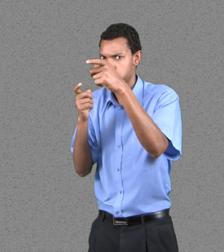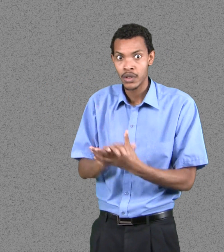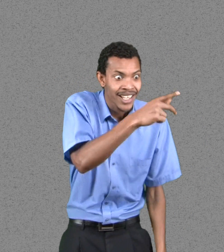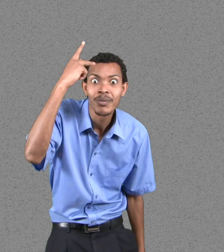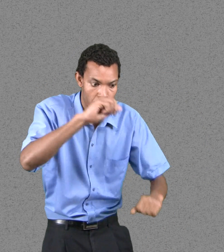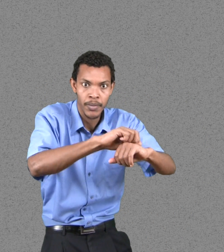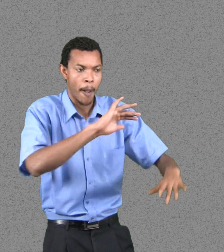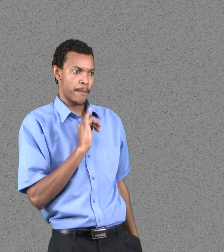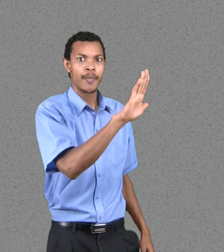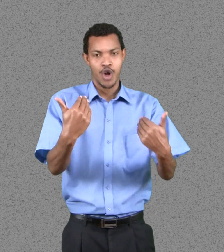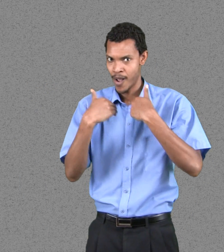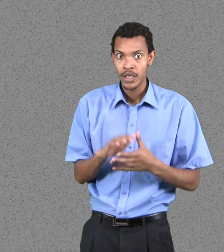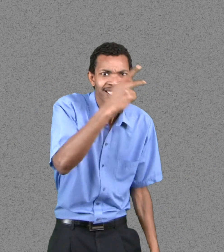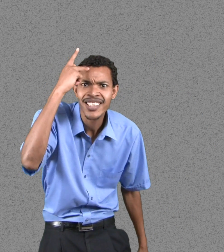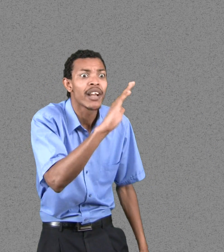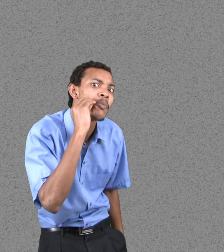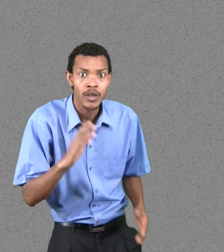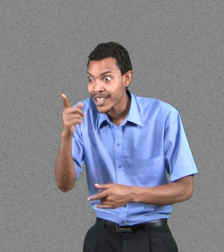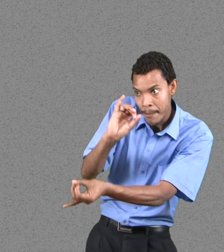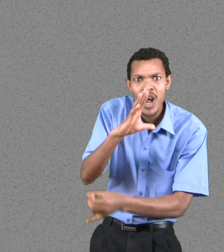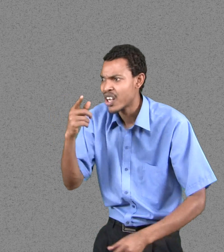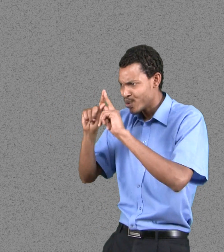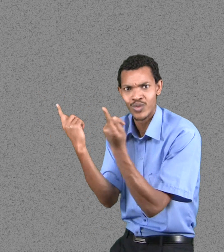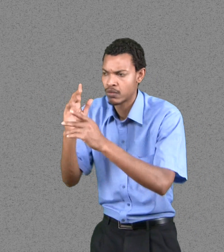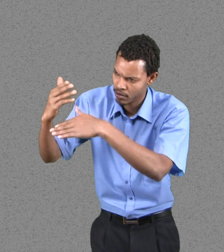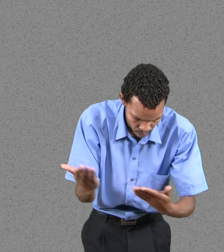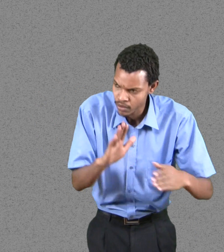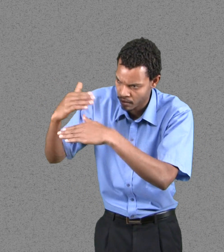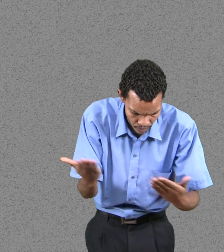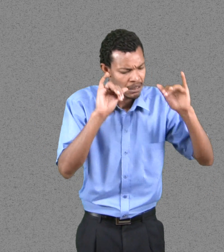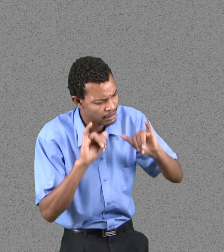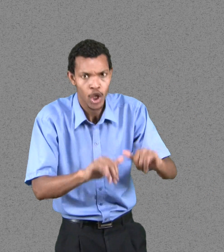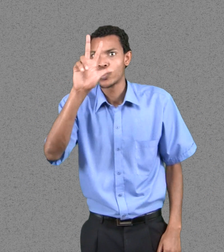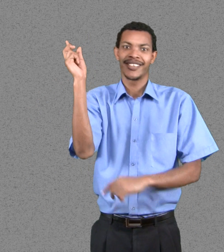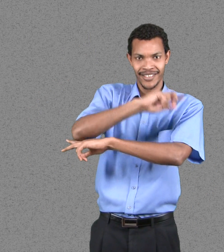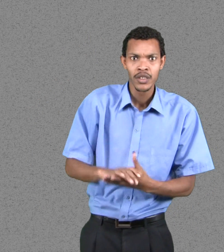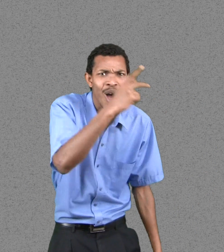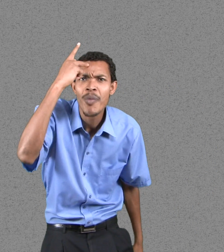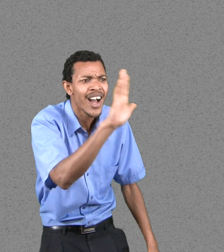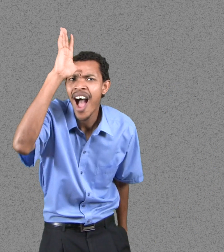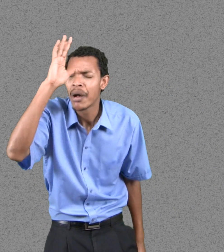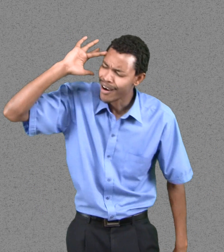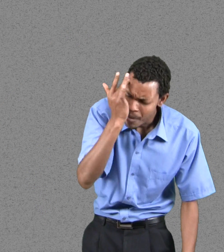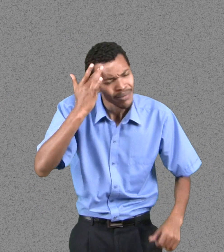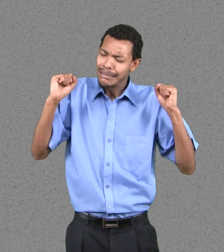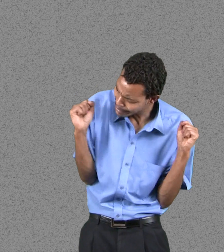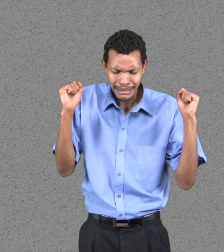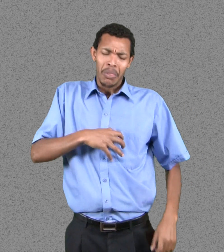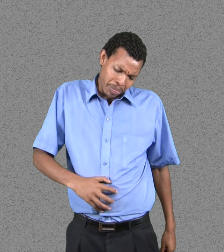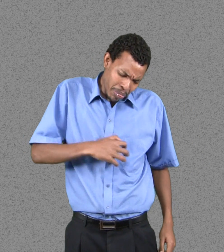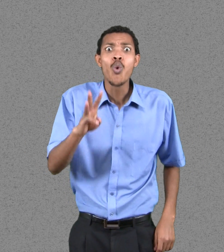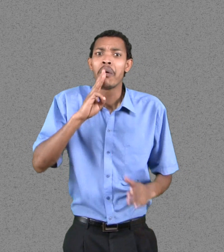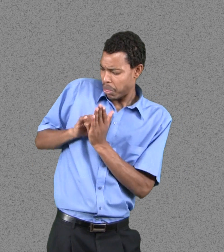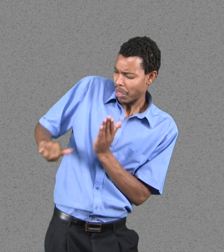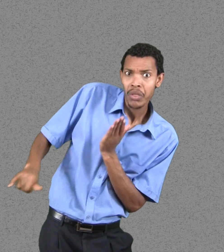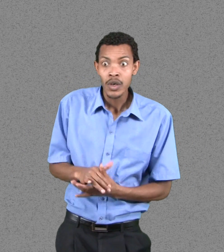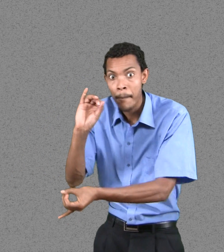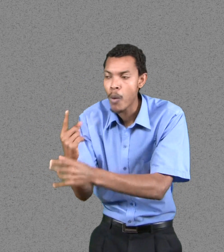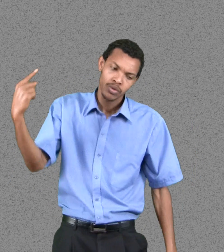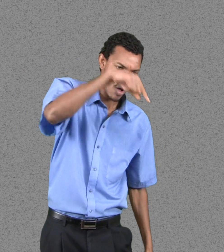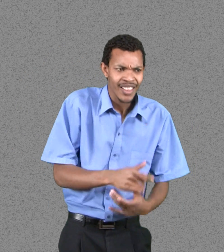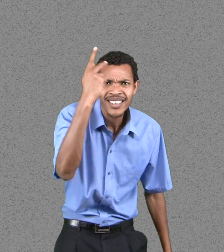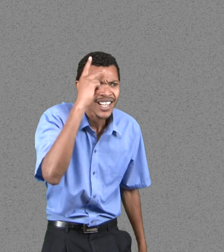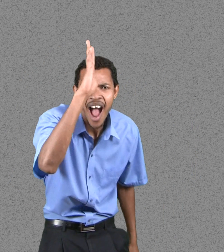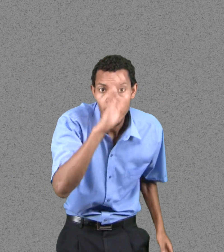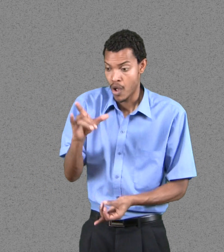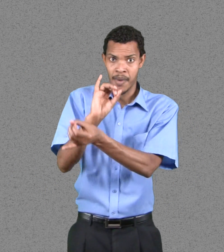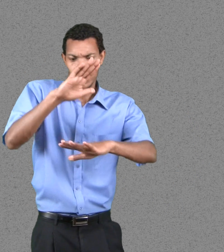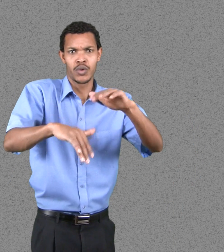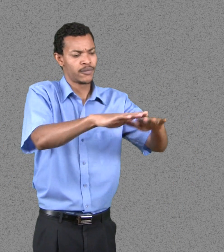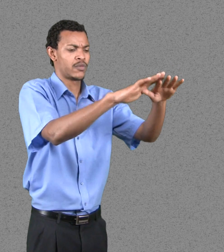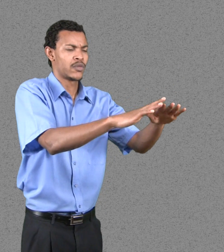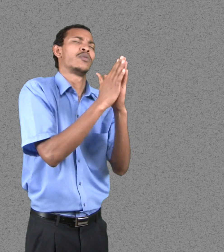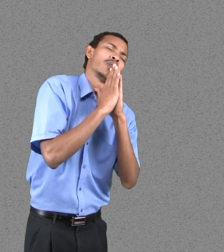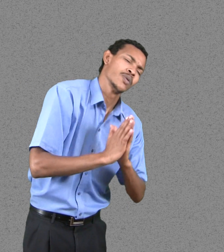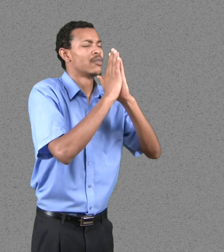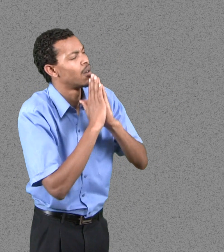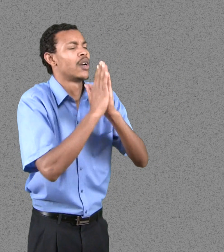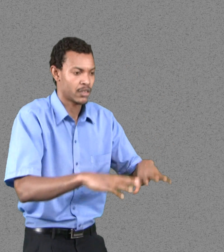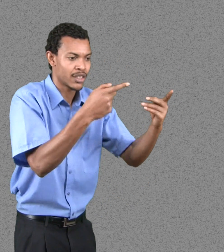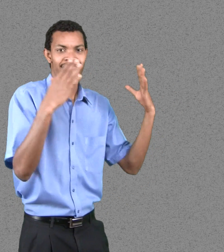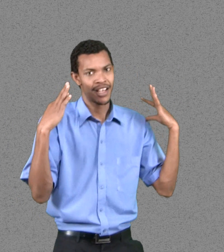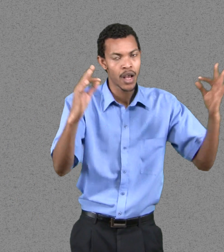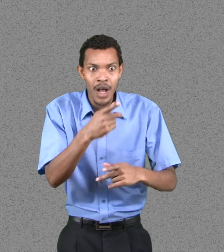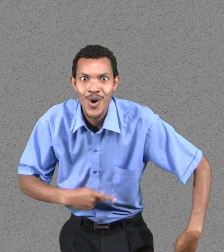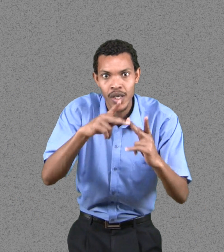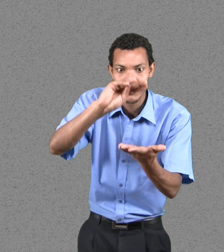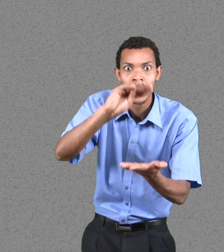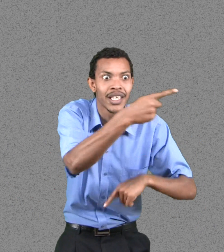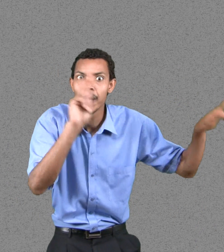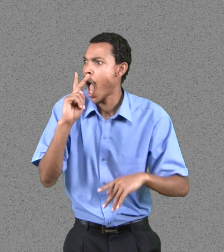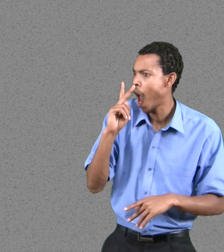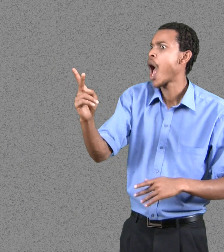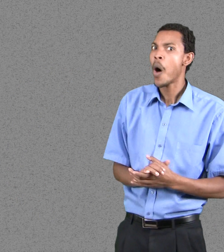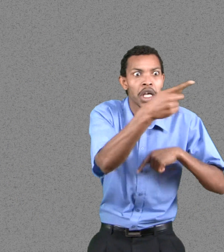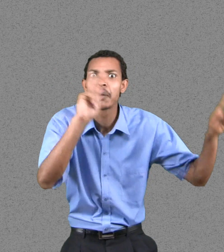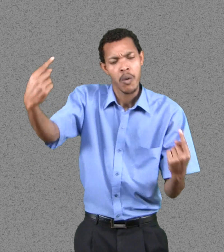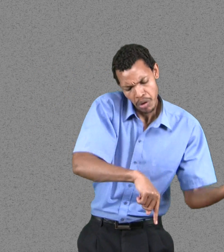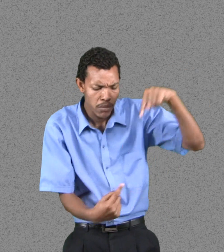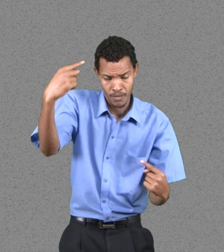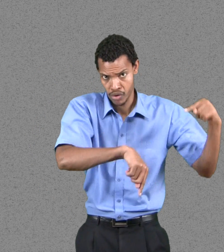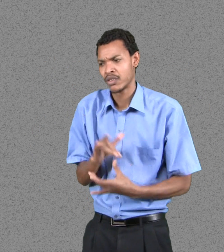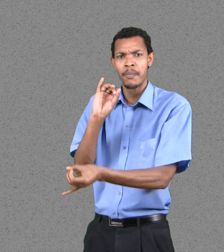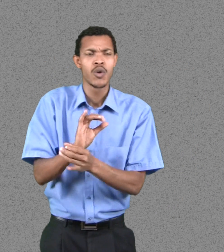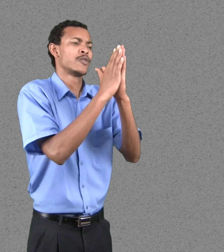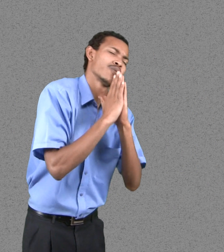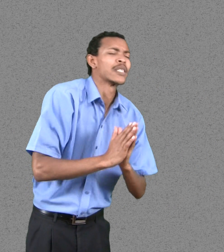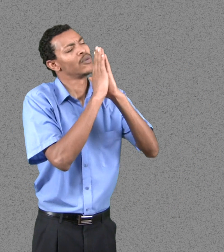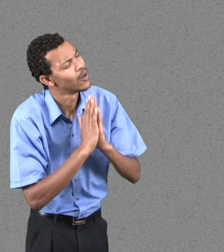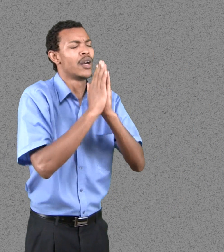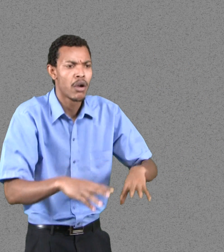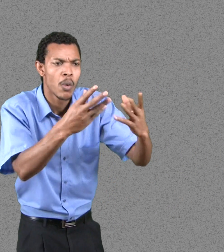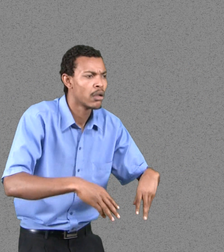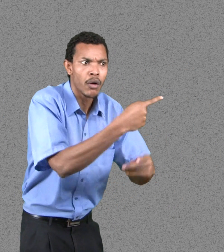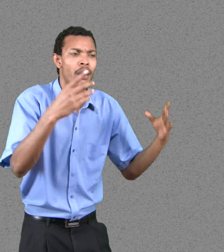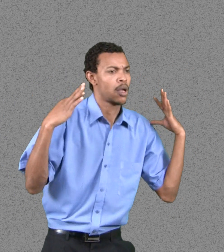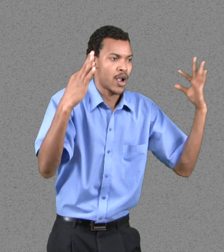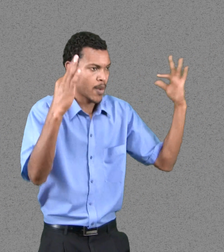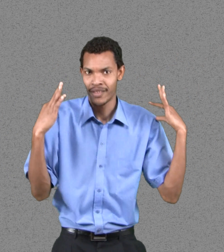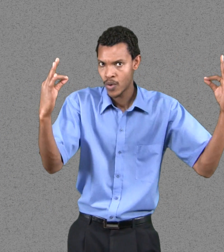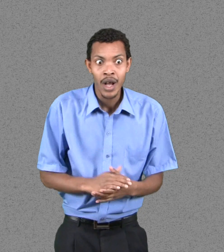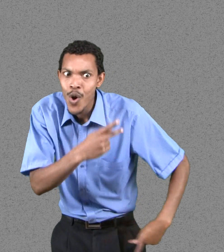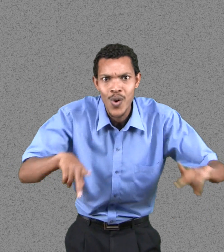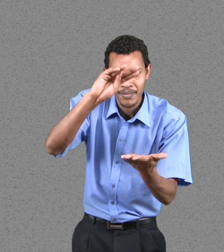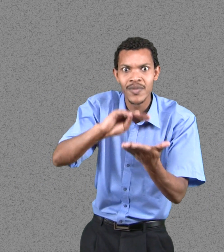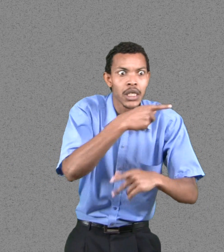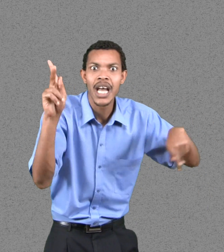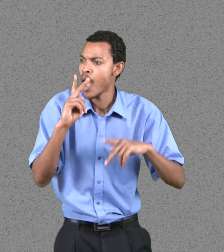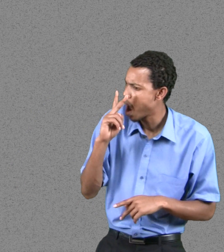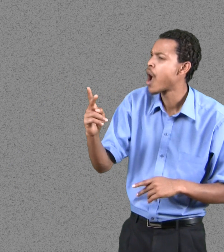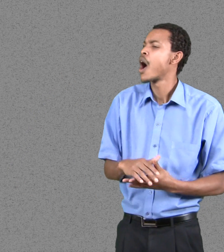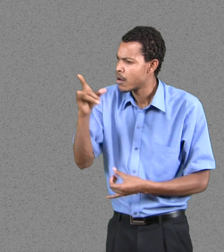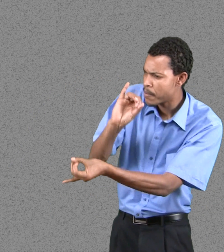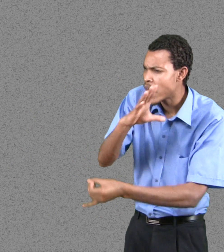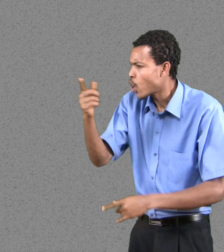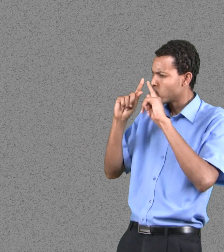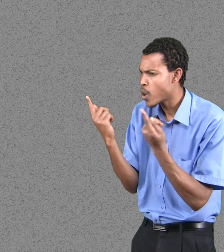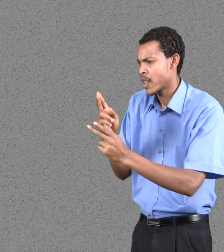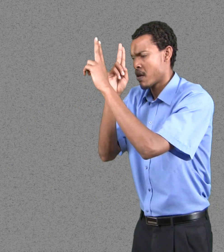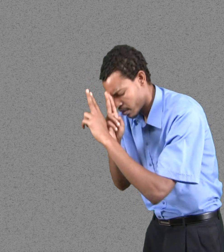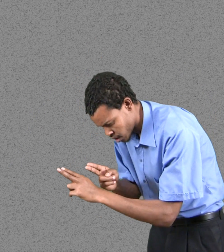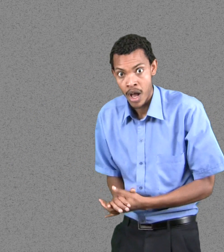He welcomed us and entertained us hospitably for three days. The father of Publius was sick in bed, suffering from fever and dysentery. Paul went in to see him, and after praying and placing his hands on him, he healed the man.